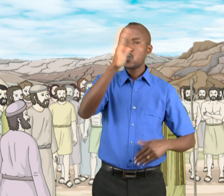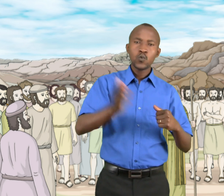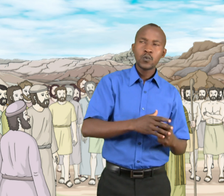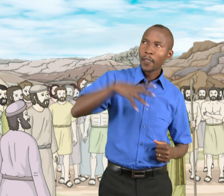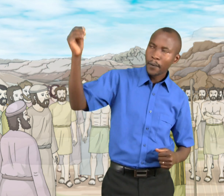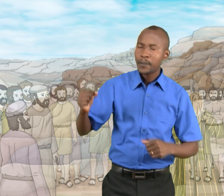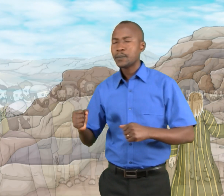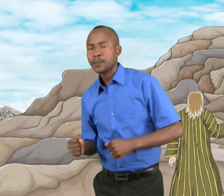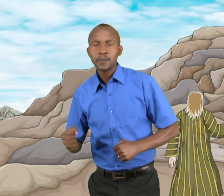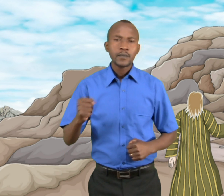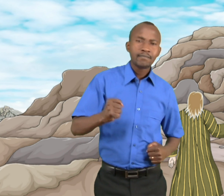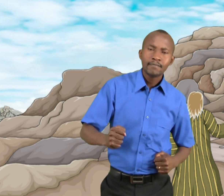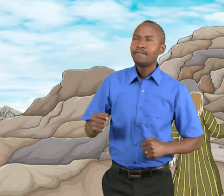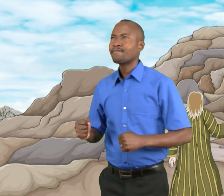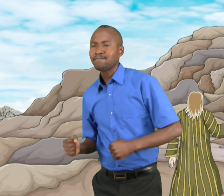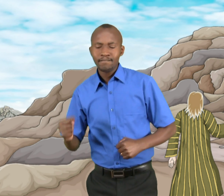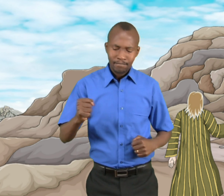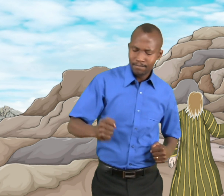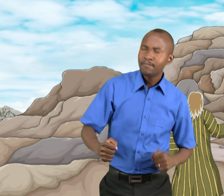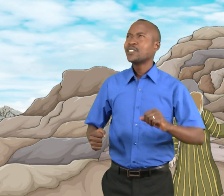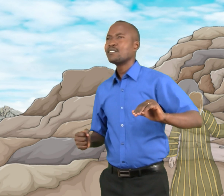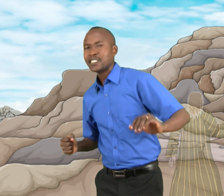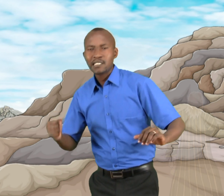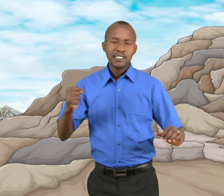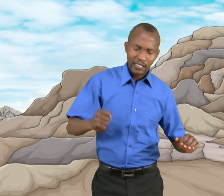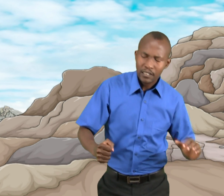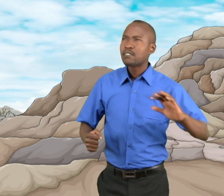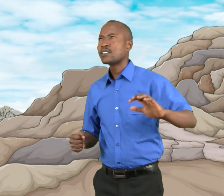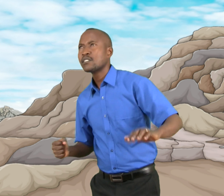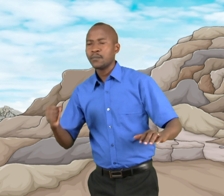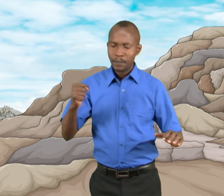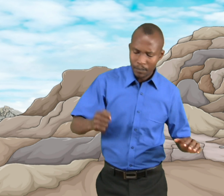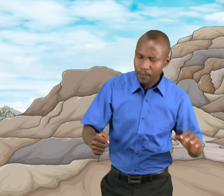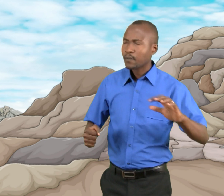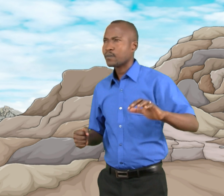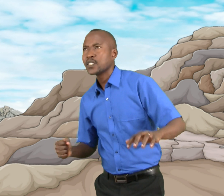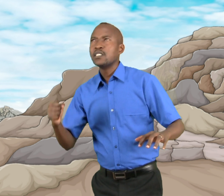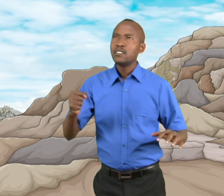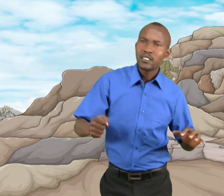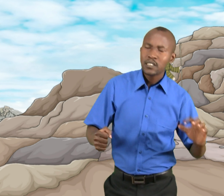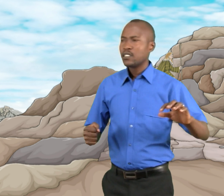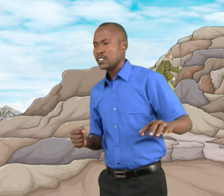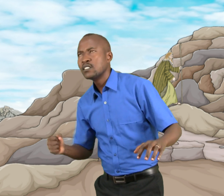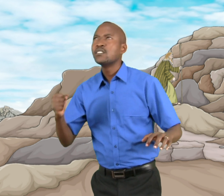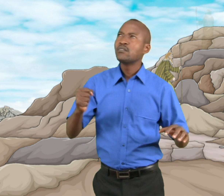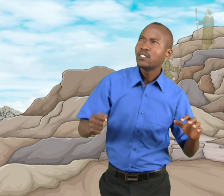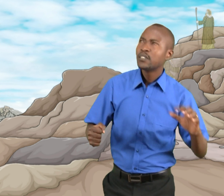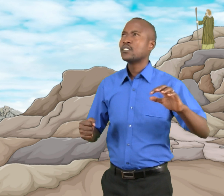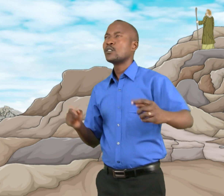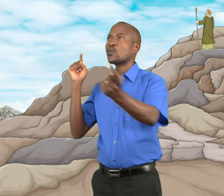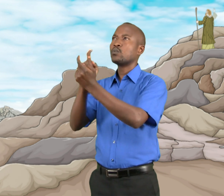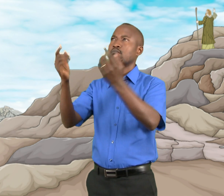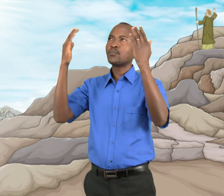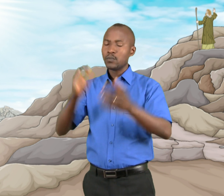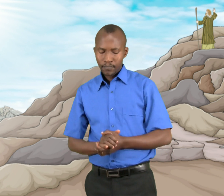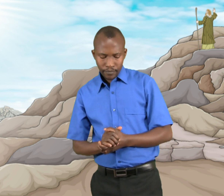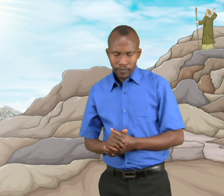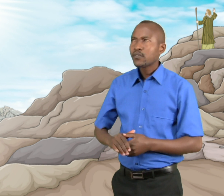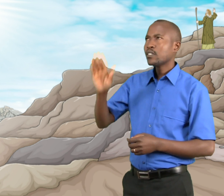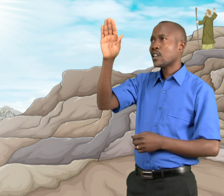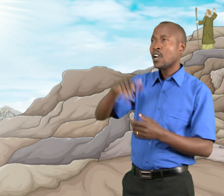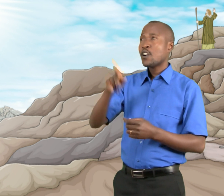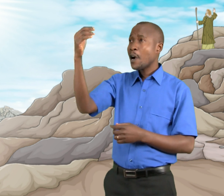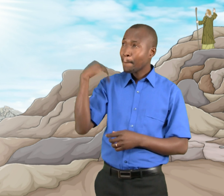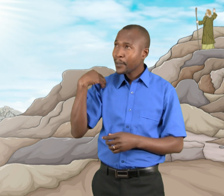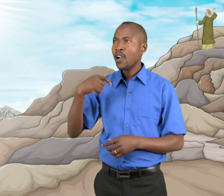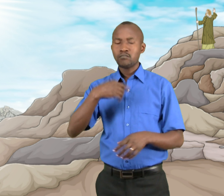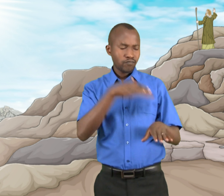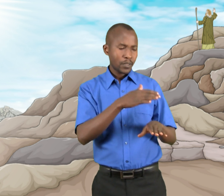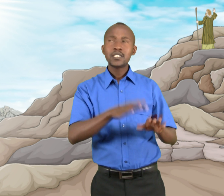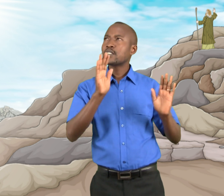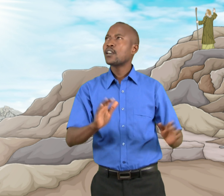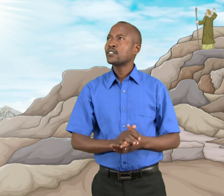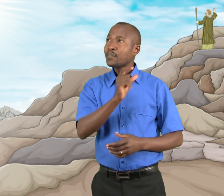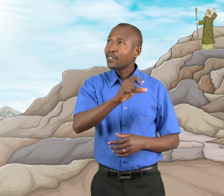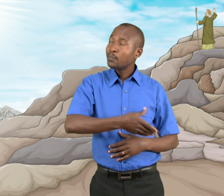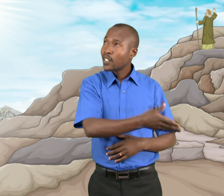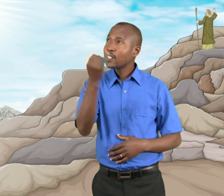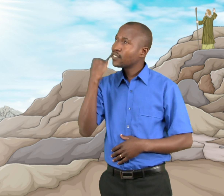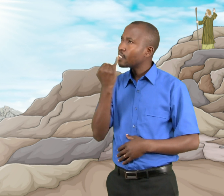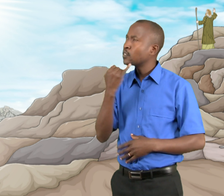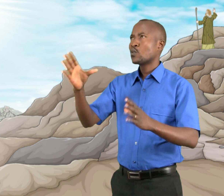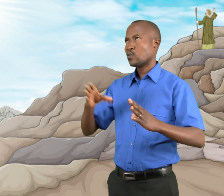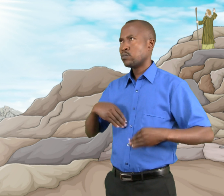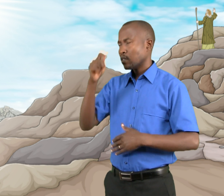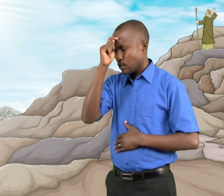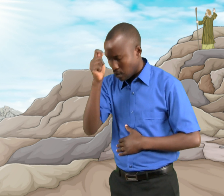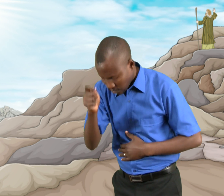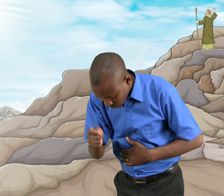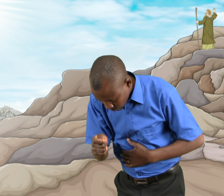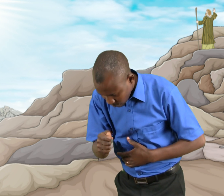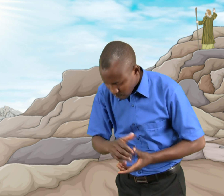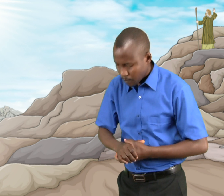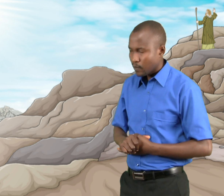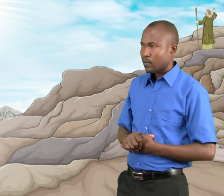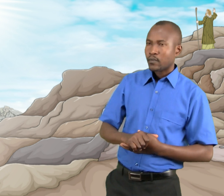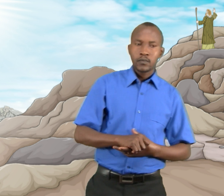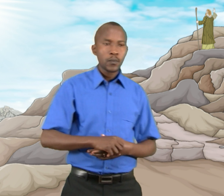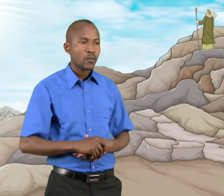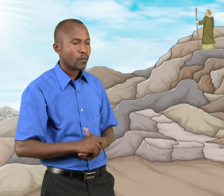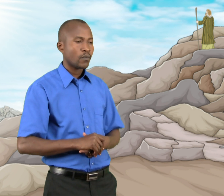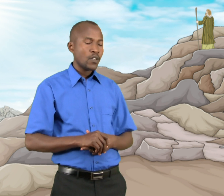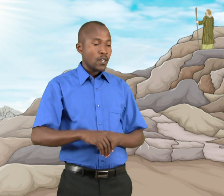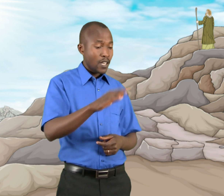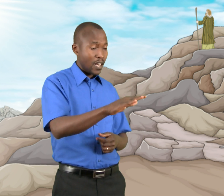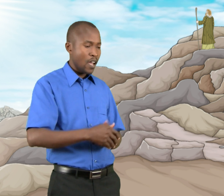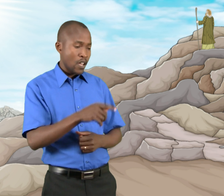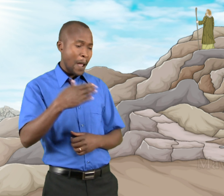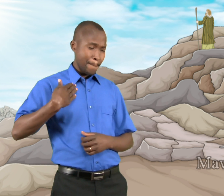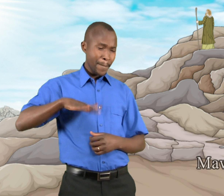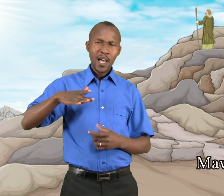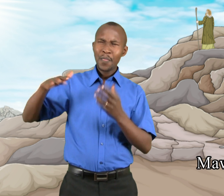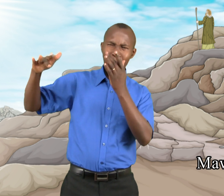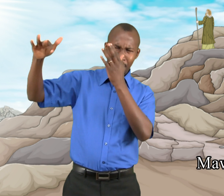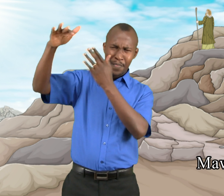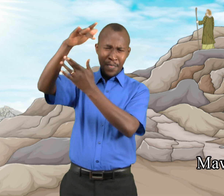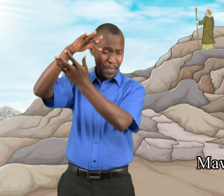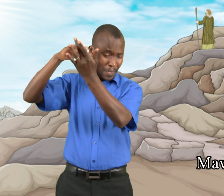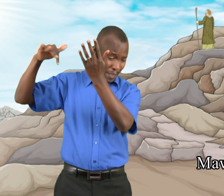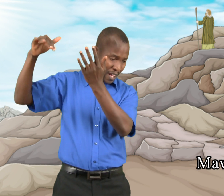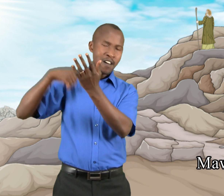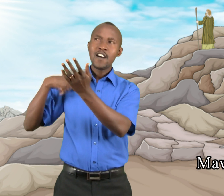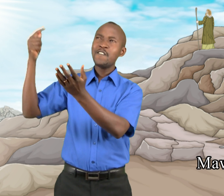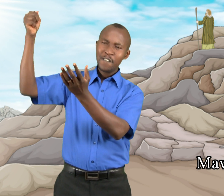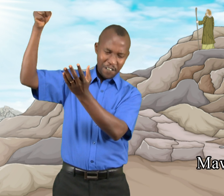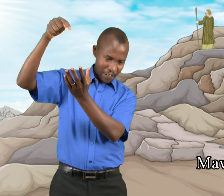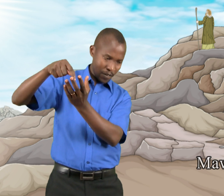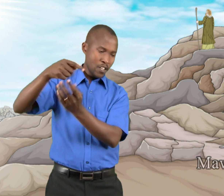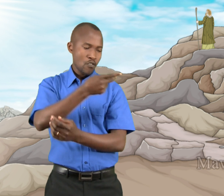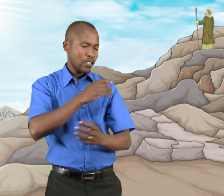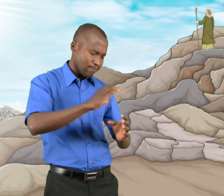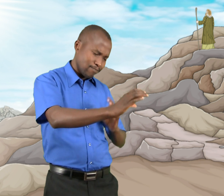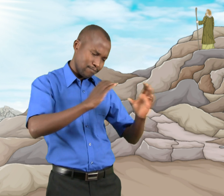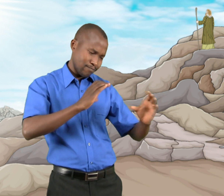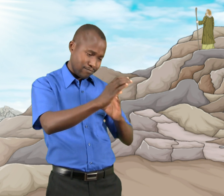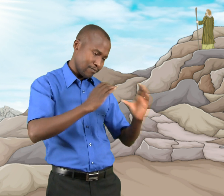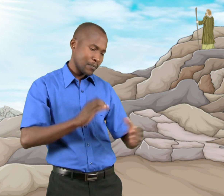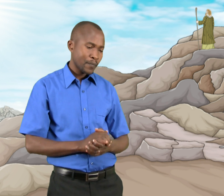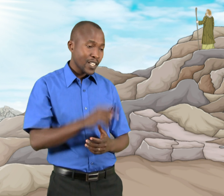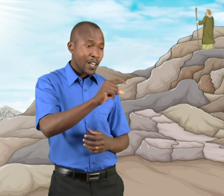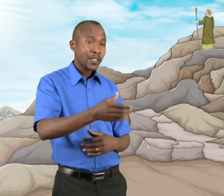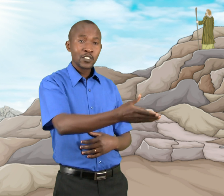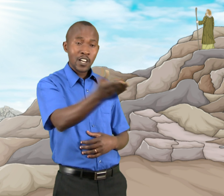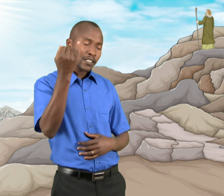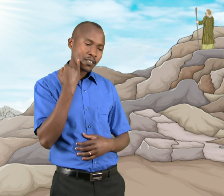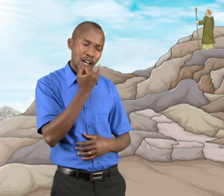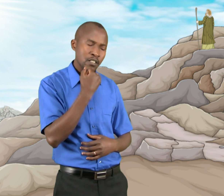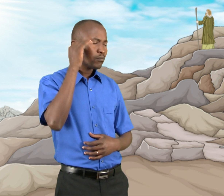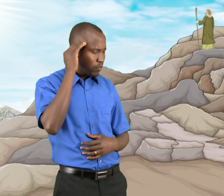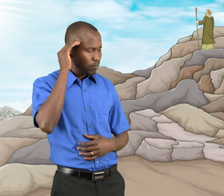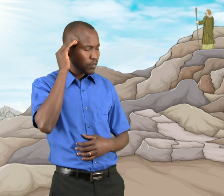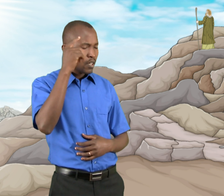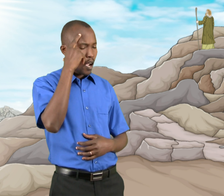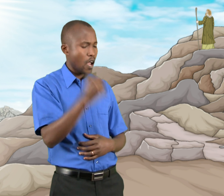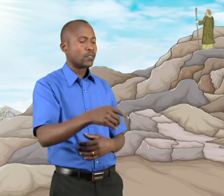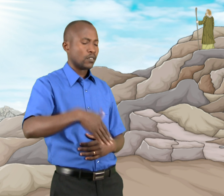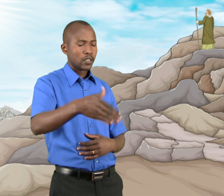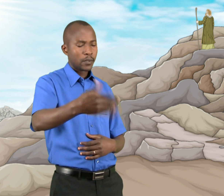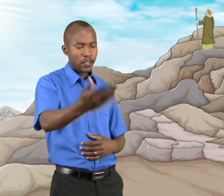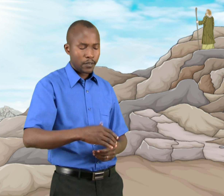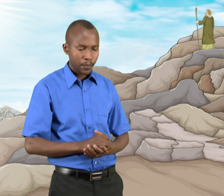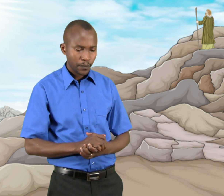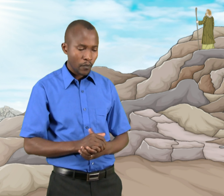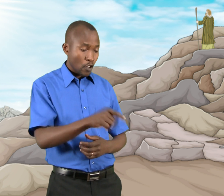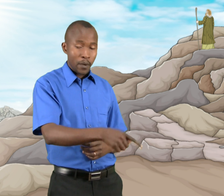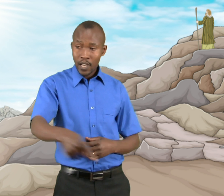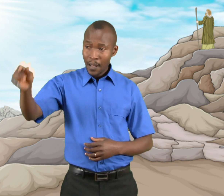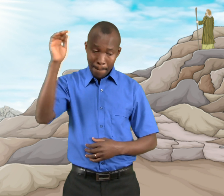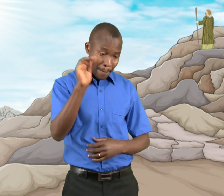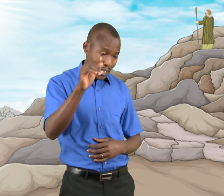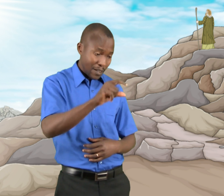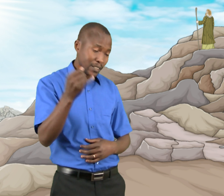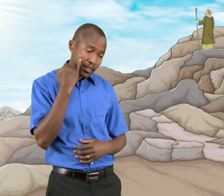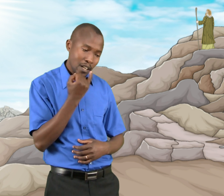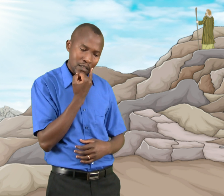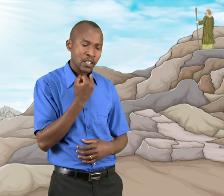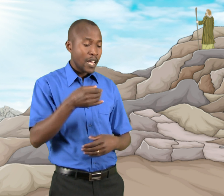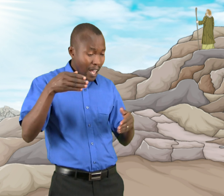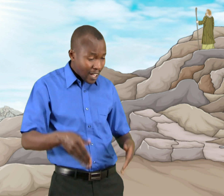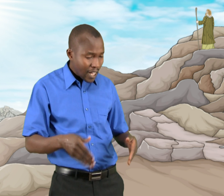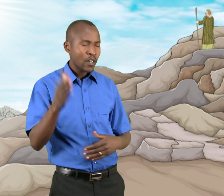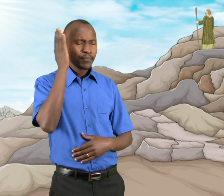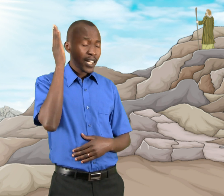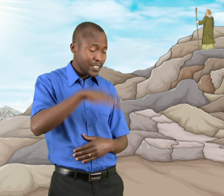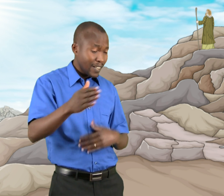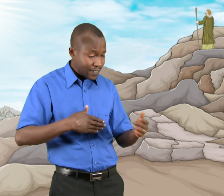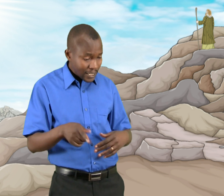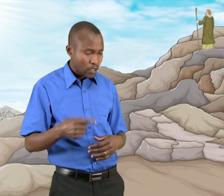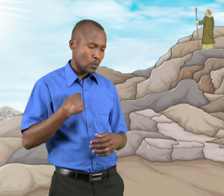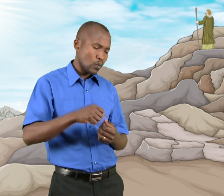So Moses brought their words back to the LORD. The LORD said to Moses, “Behold, I will come to you in a dense cloud, so that the people will hear when I speak with you, and they will always put their trust in you.”